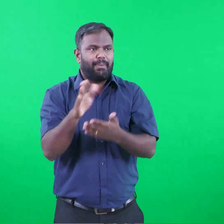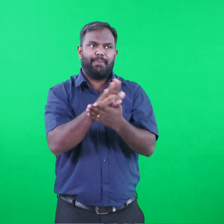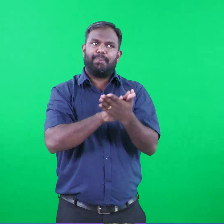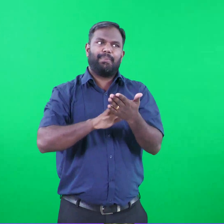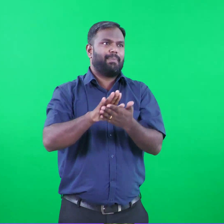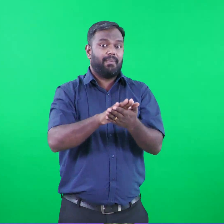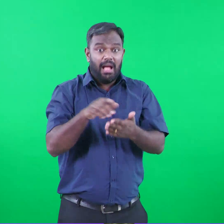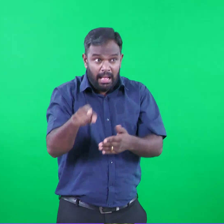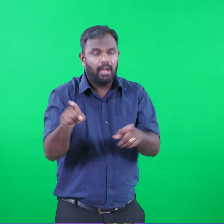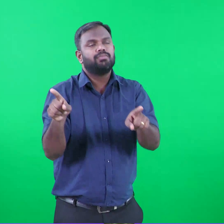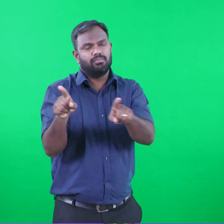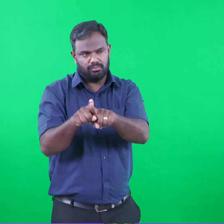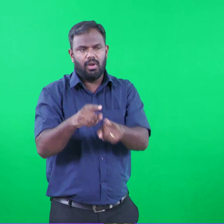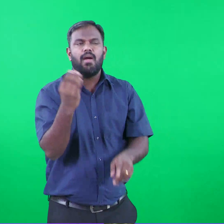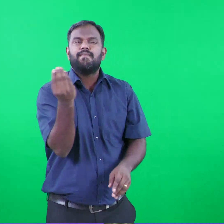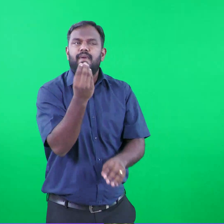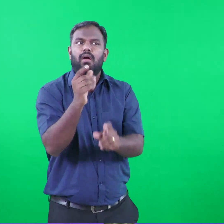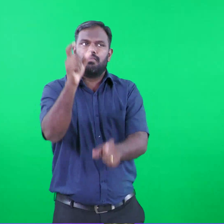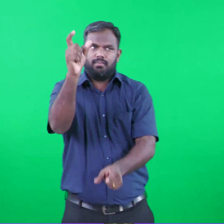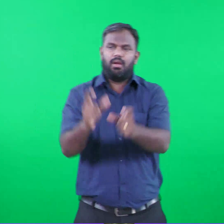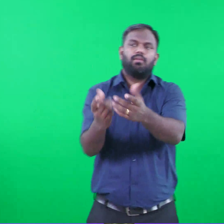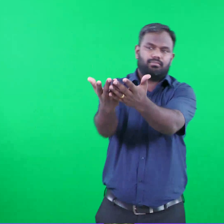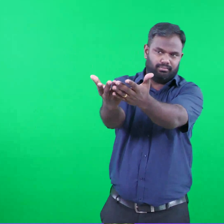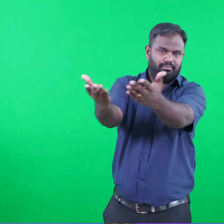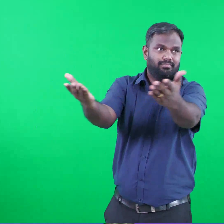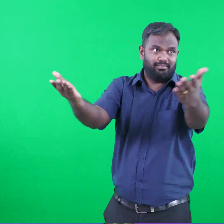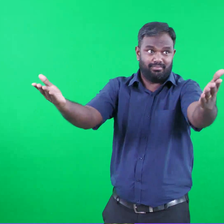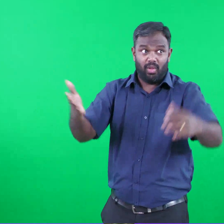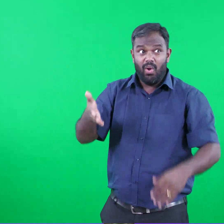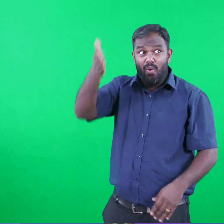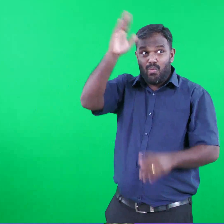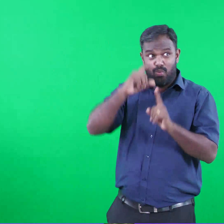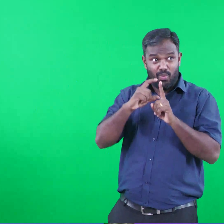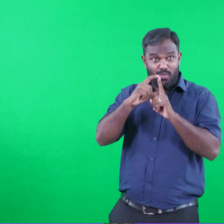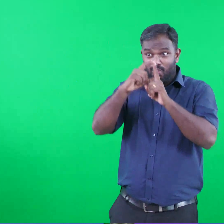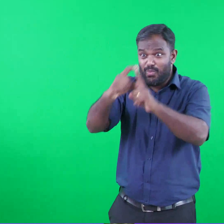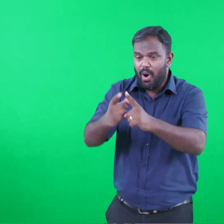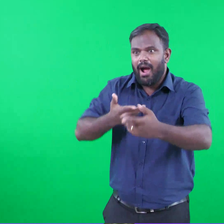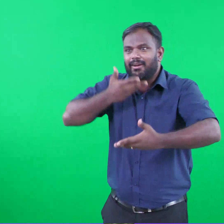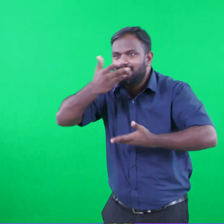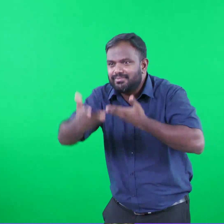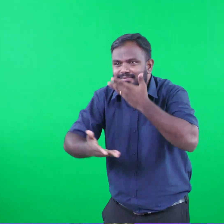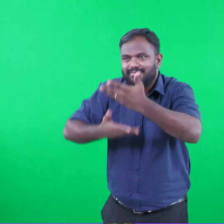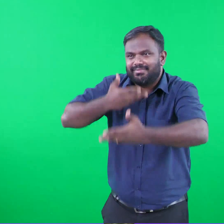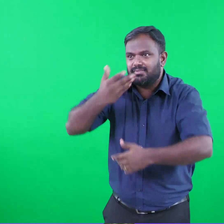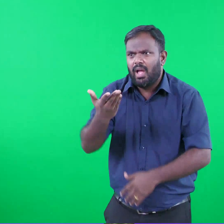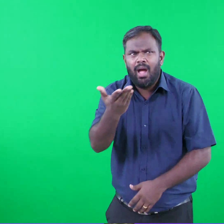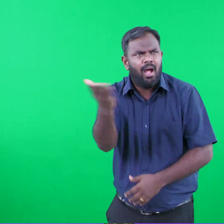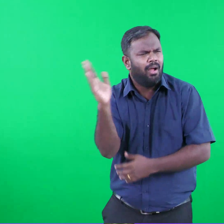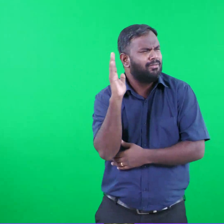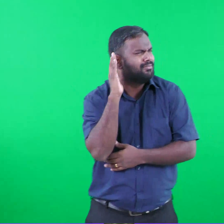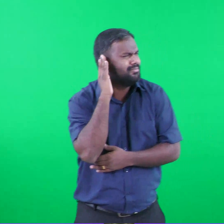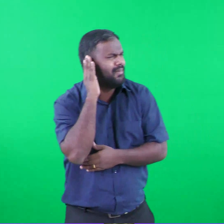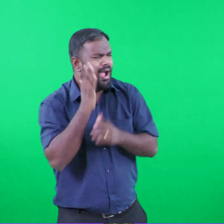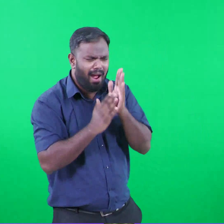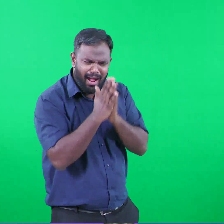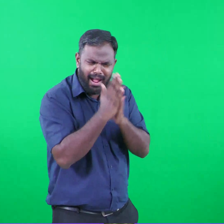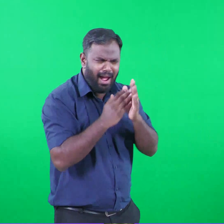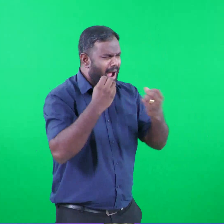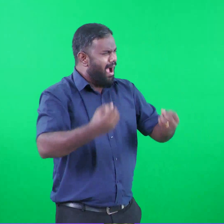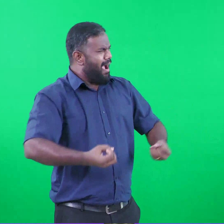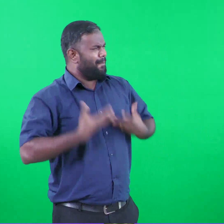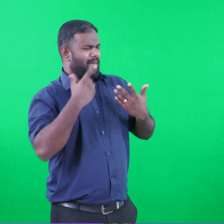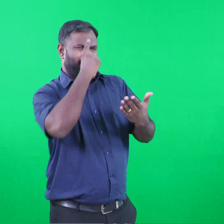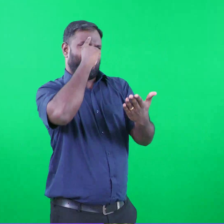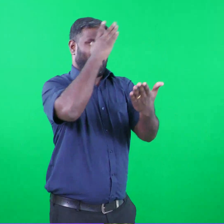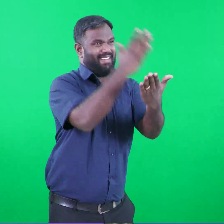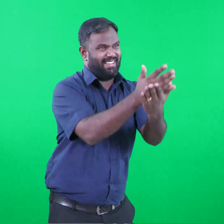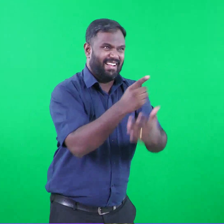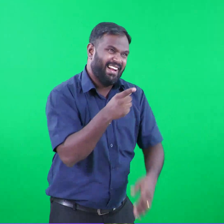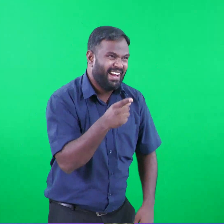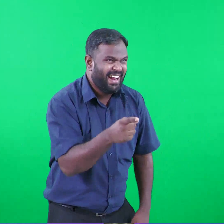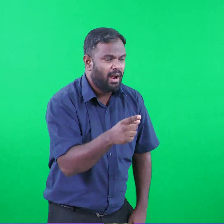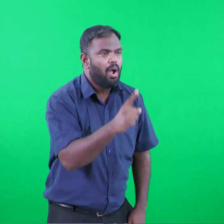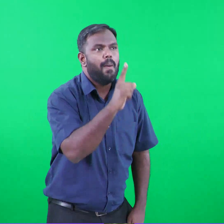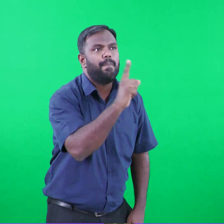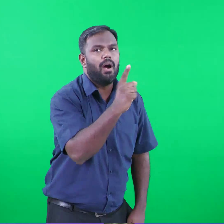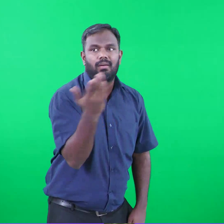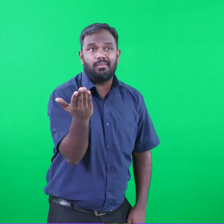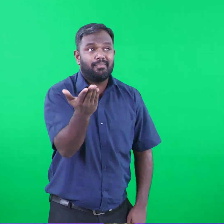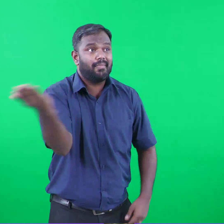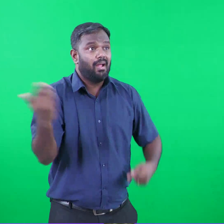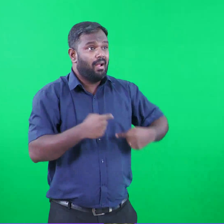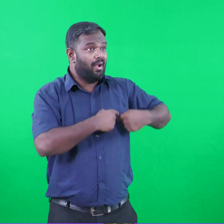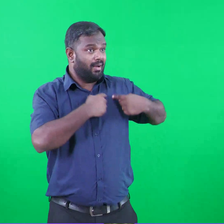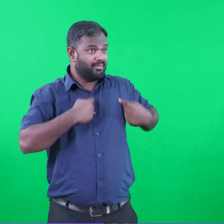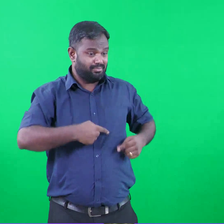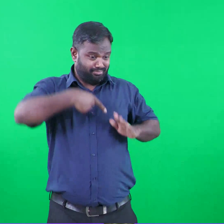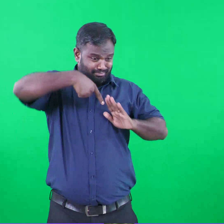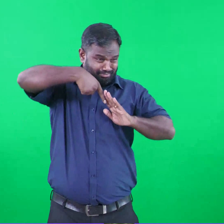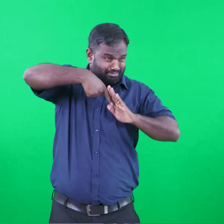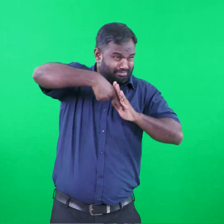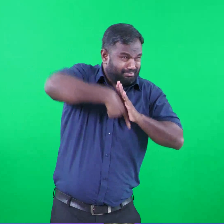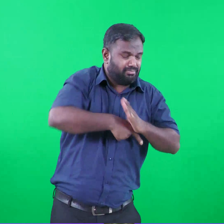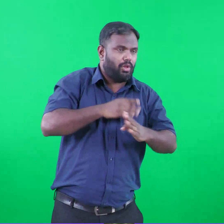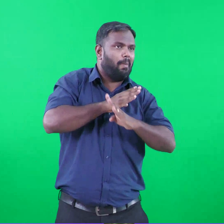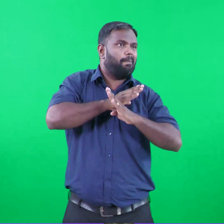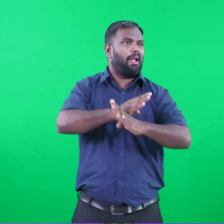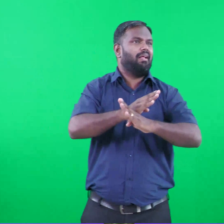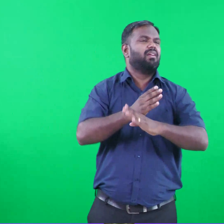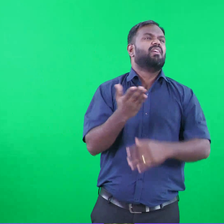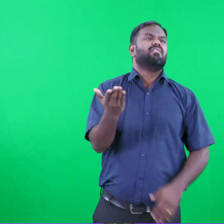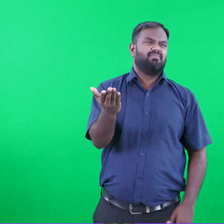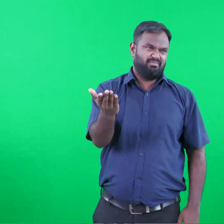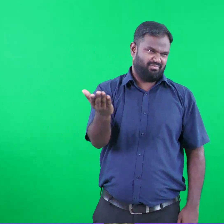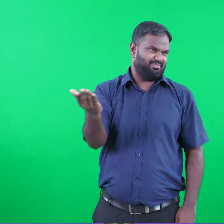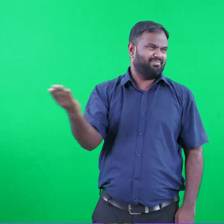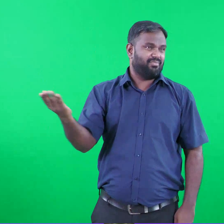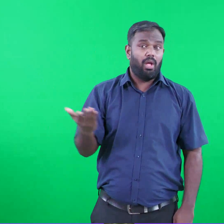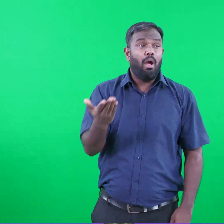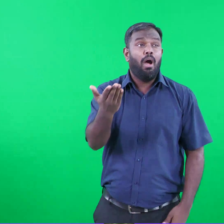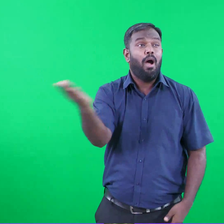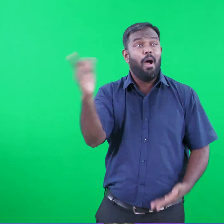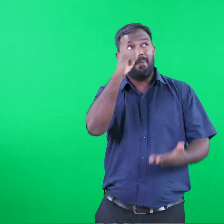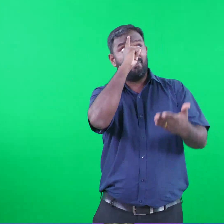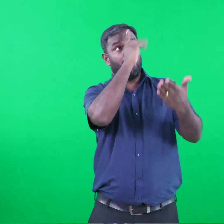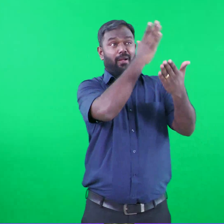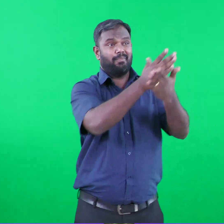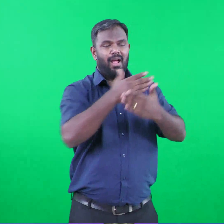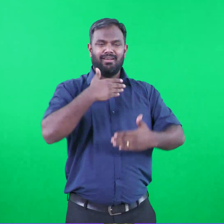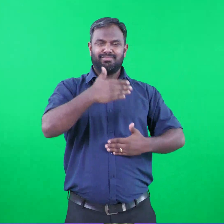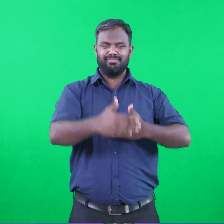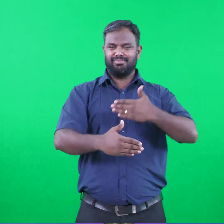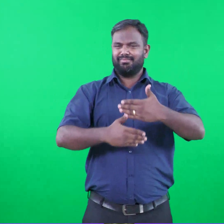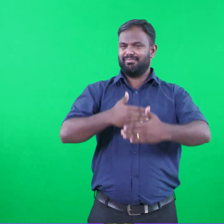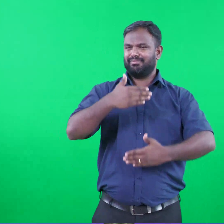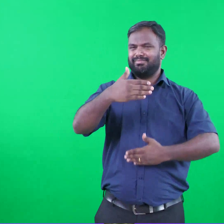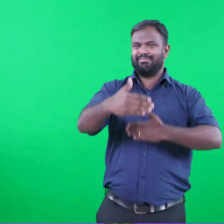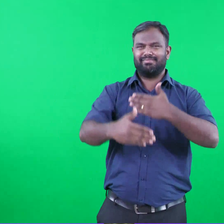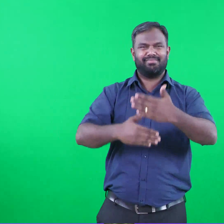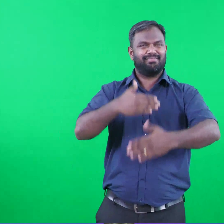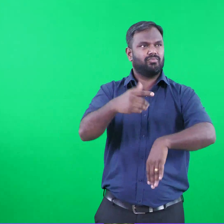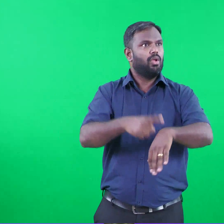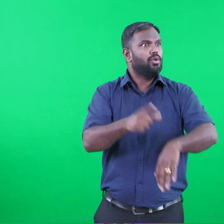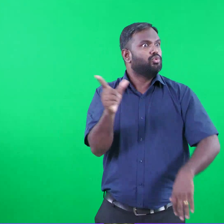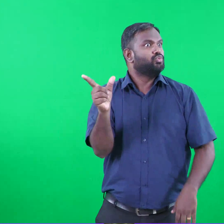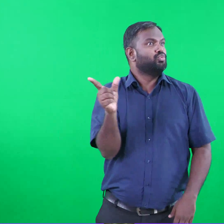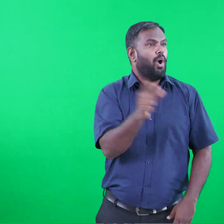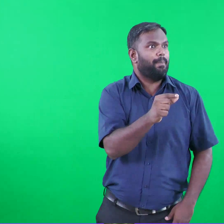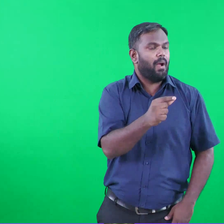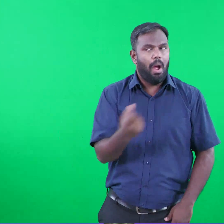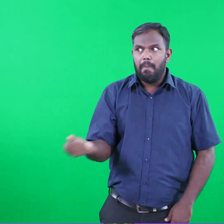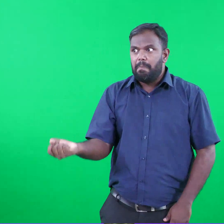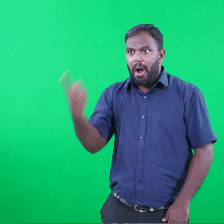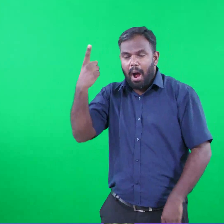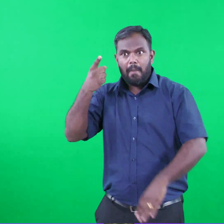But they themselves have no root, and they remain for only a season.